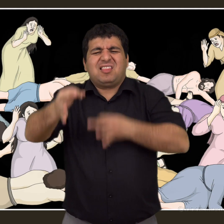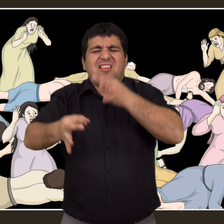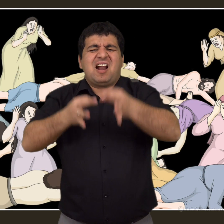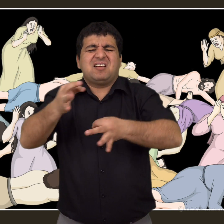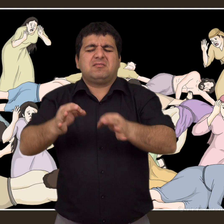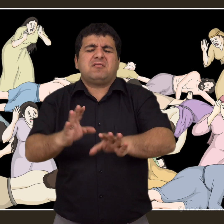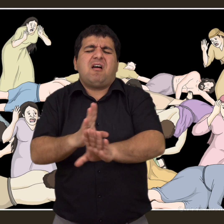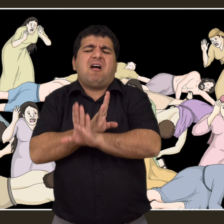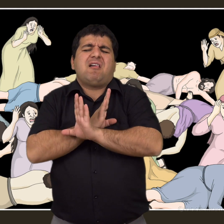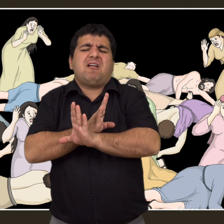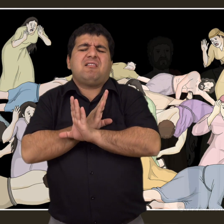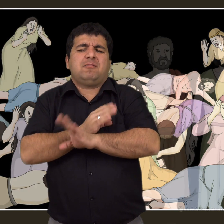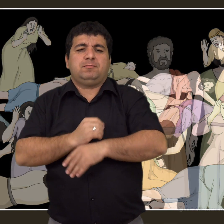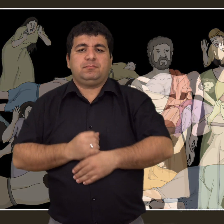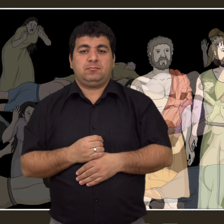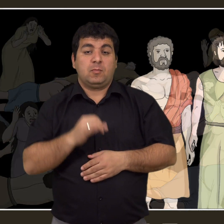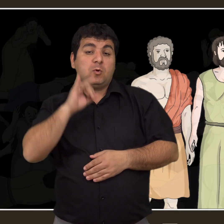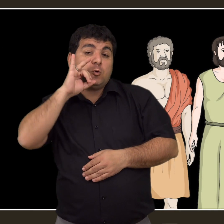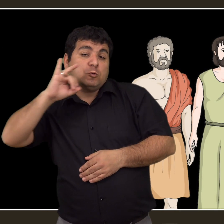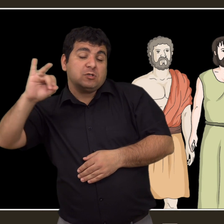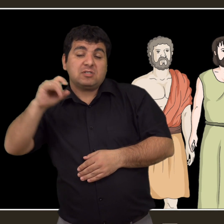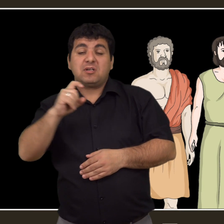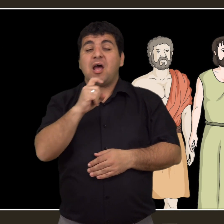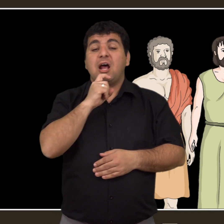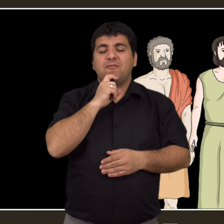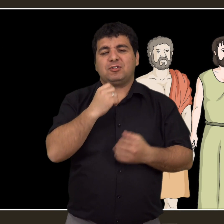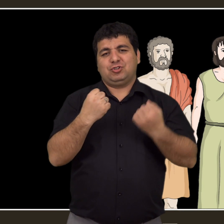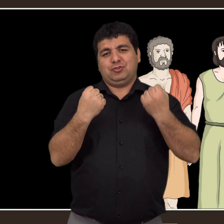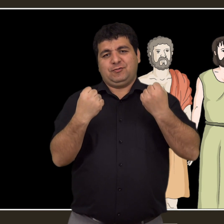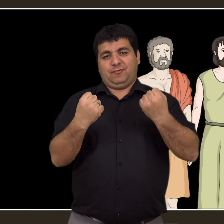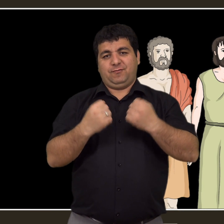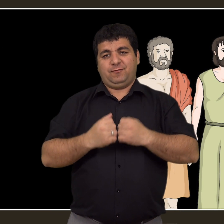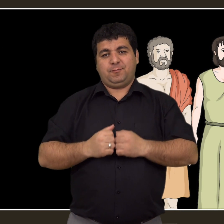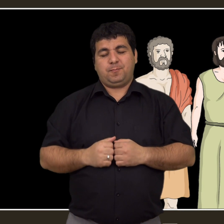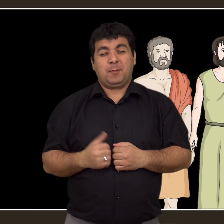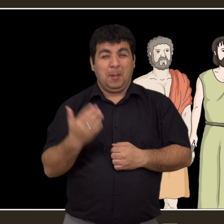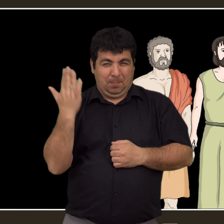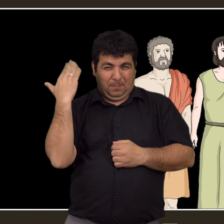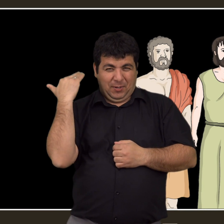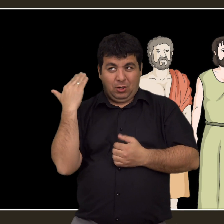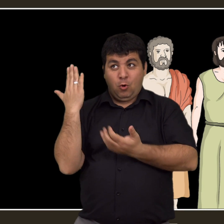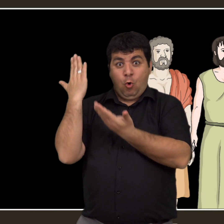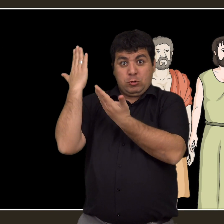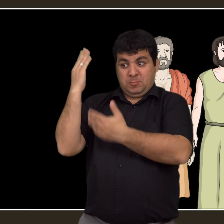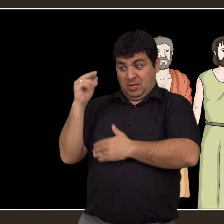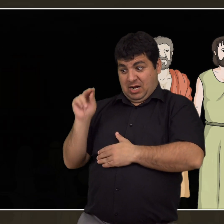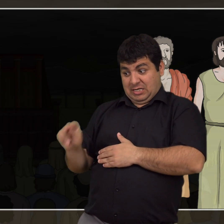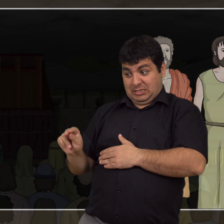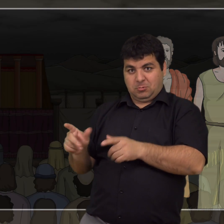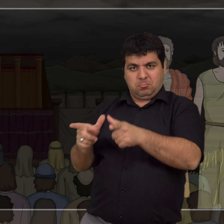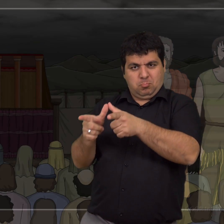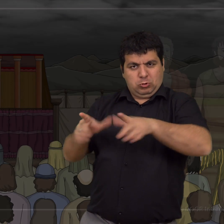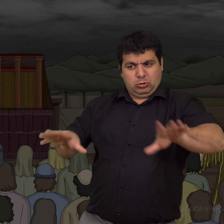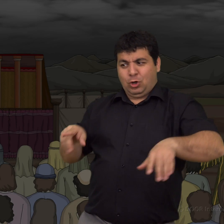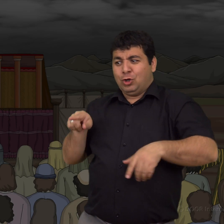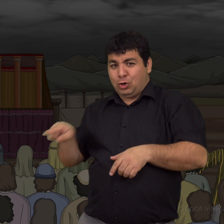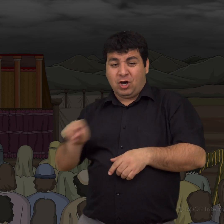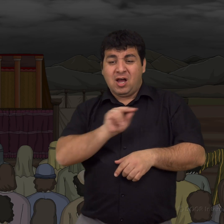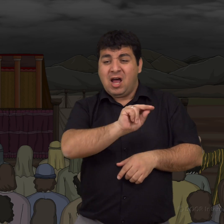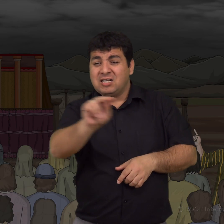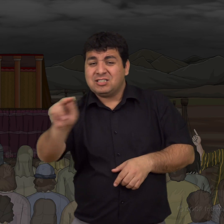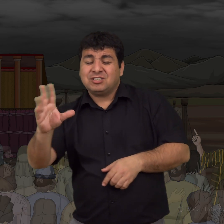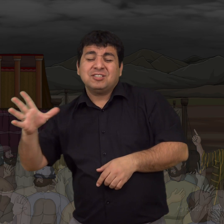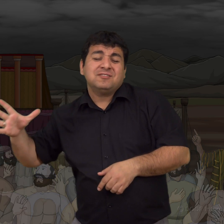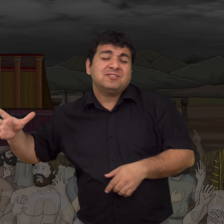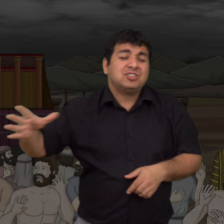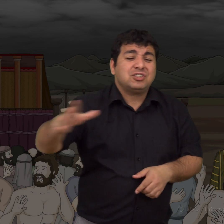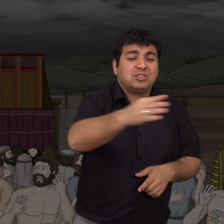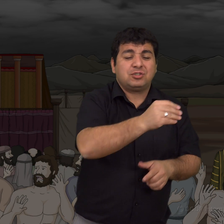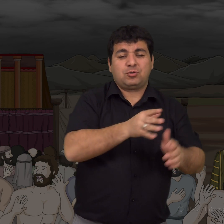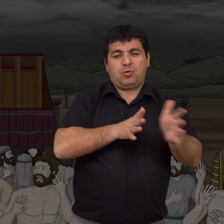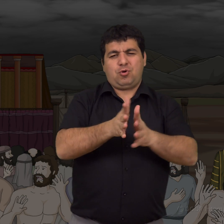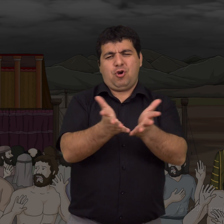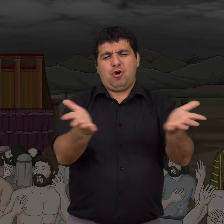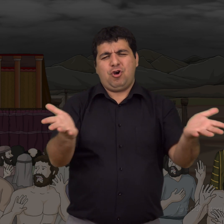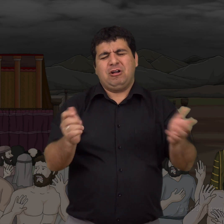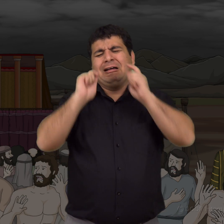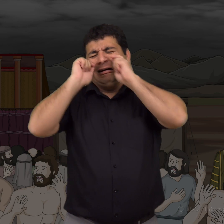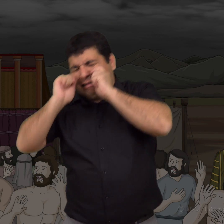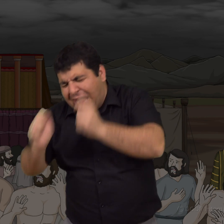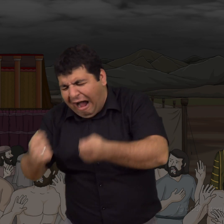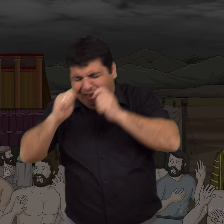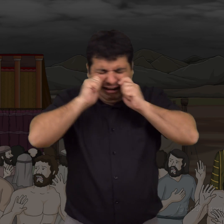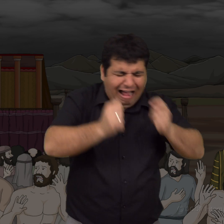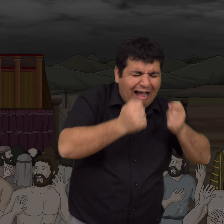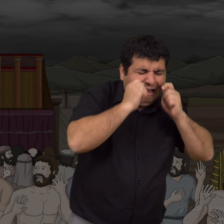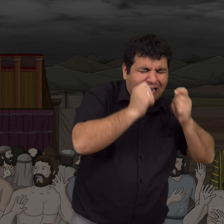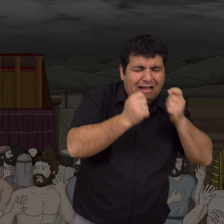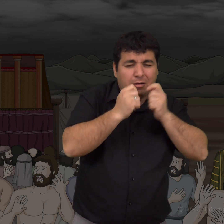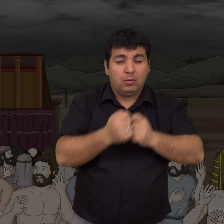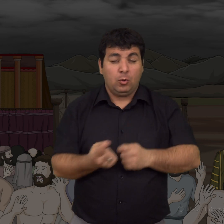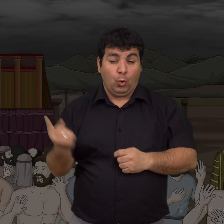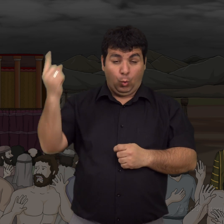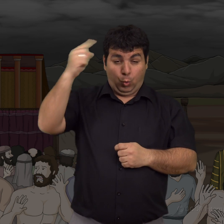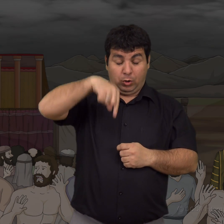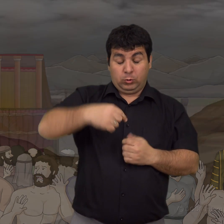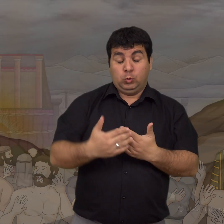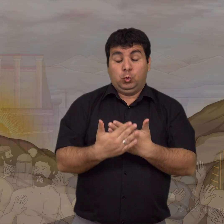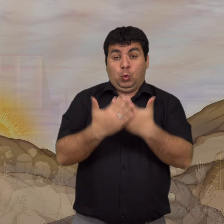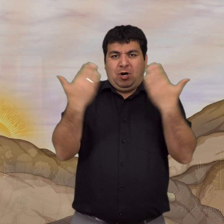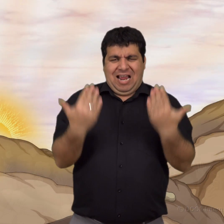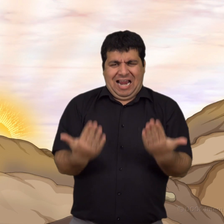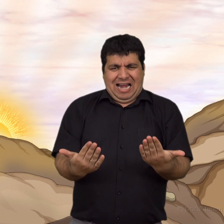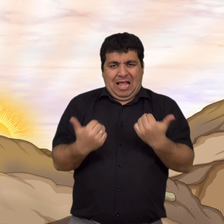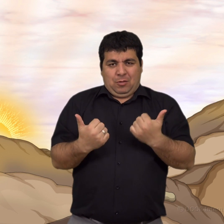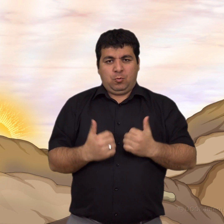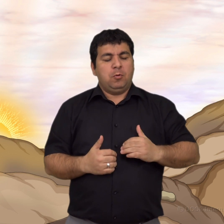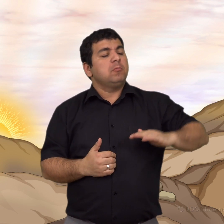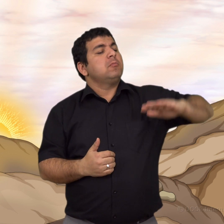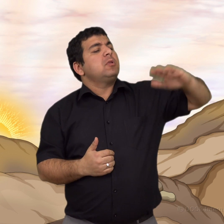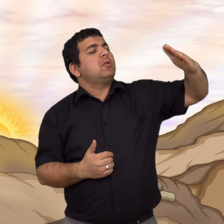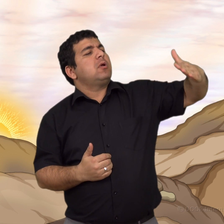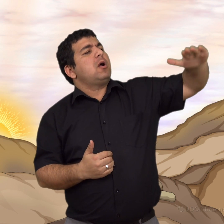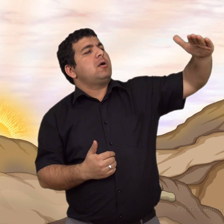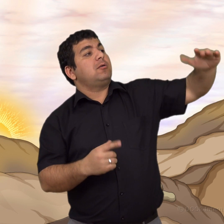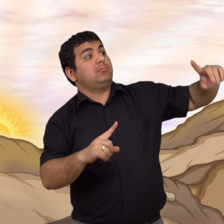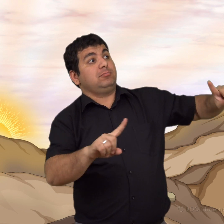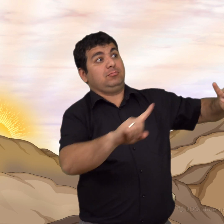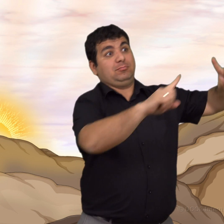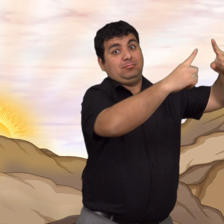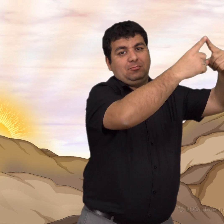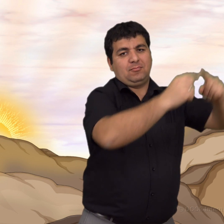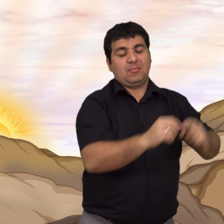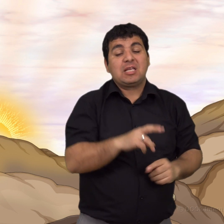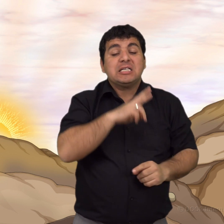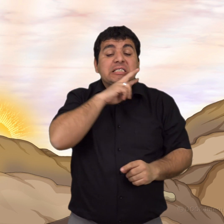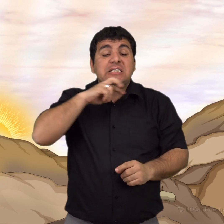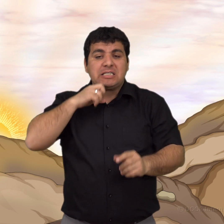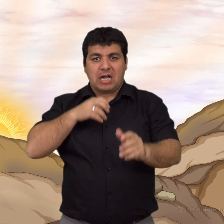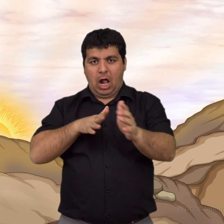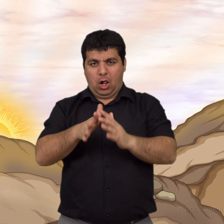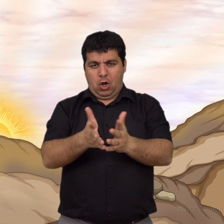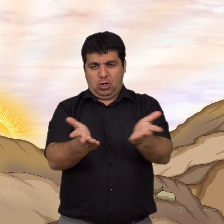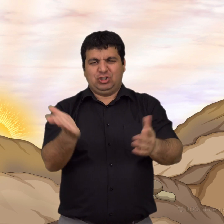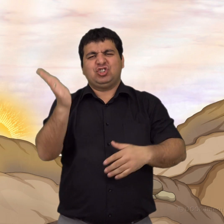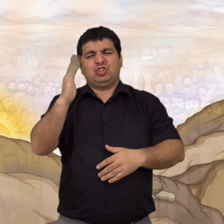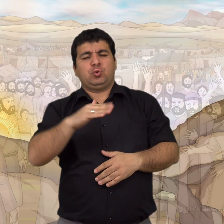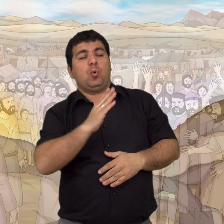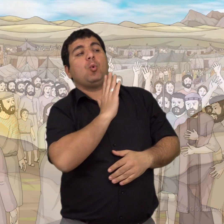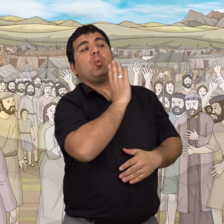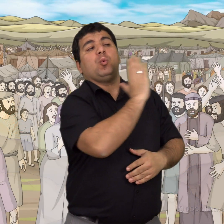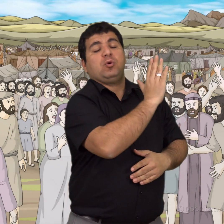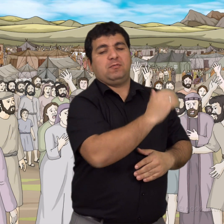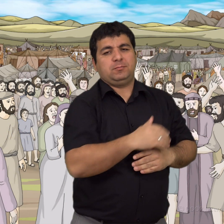Of those men who had gone to spy out the land, only Joshua son of Nun and Caleb son of Jephunneh remained alive. And when Moses relayed these words to all the Israelites, the people mourned bitterly. Early the next morning they got up and went up toward the ridge of the hill country.